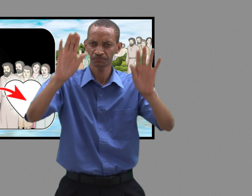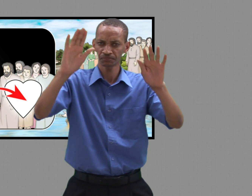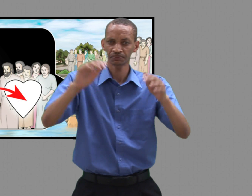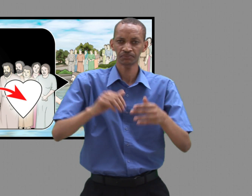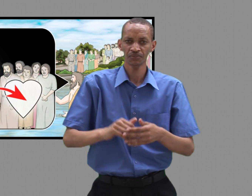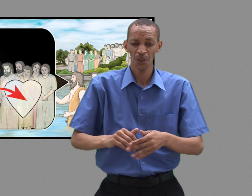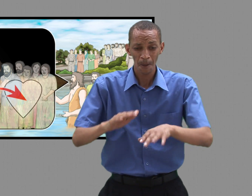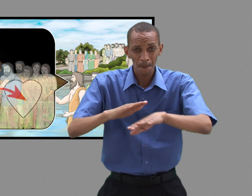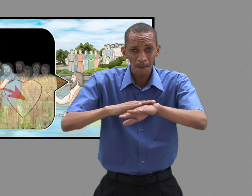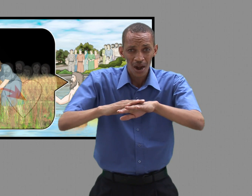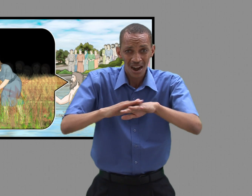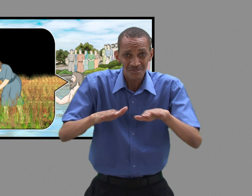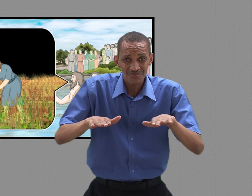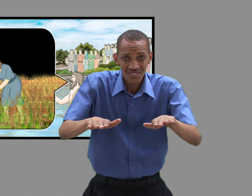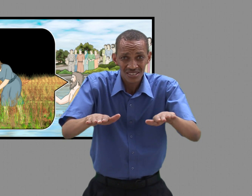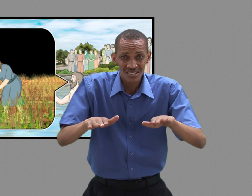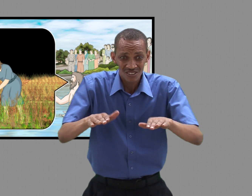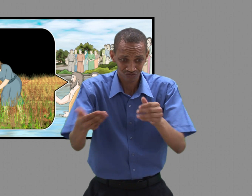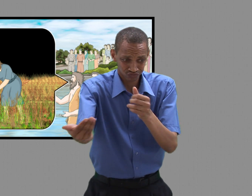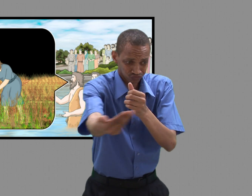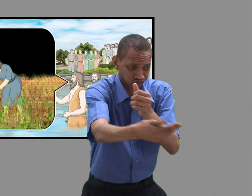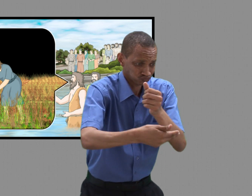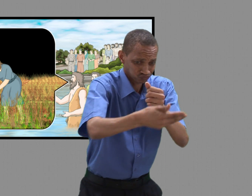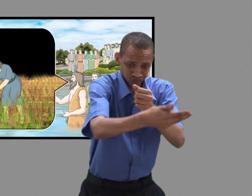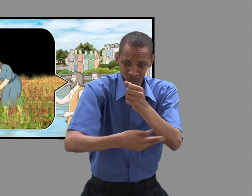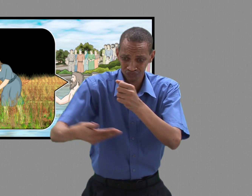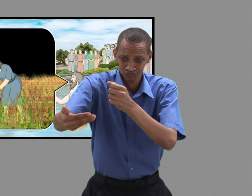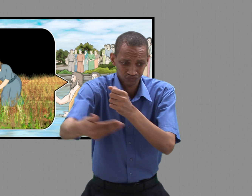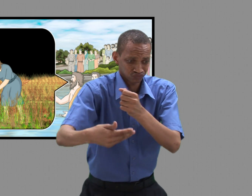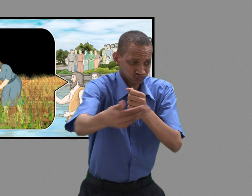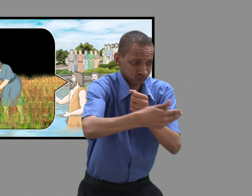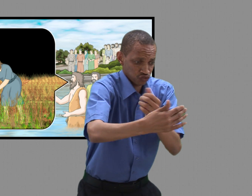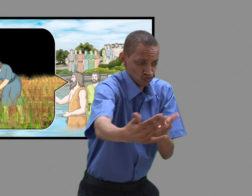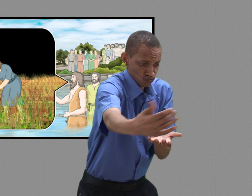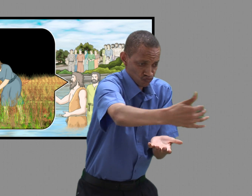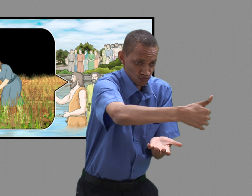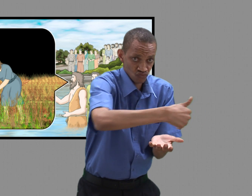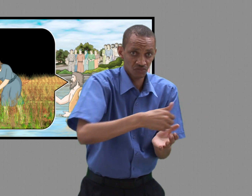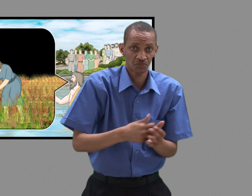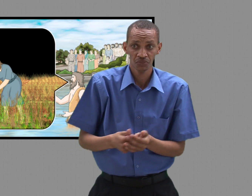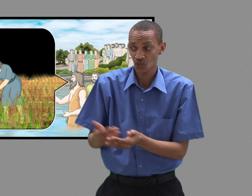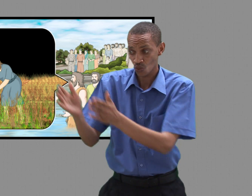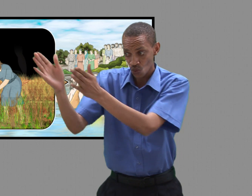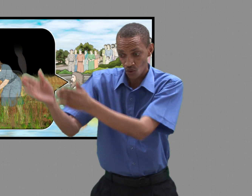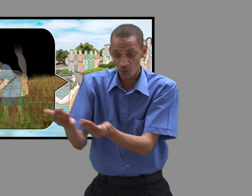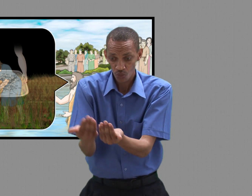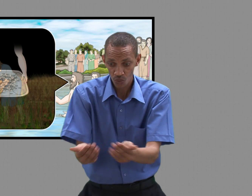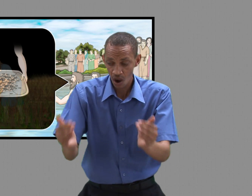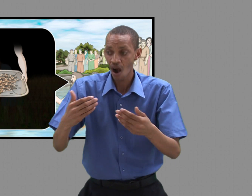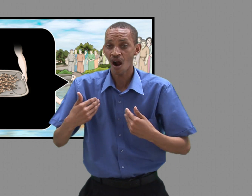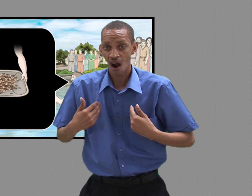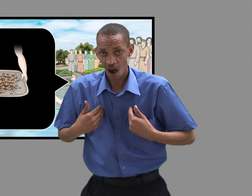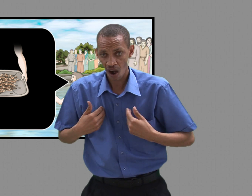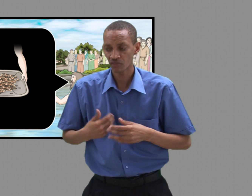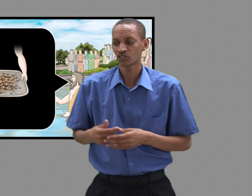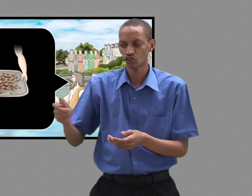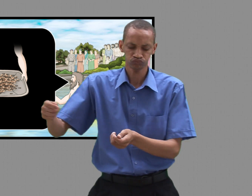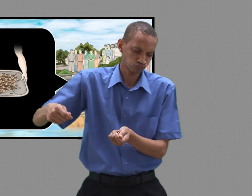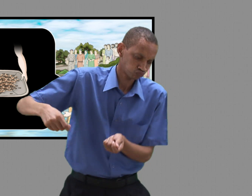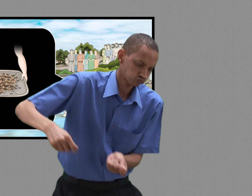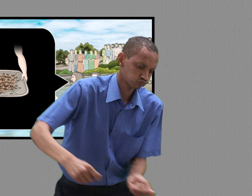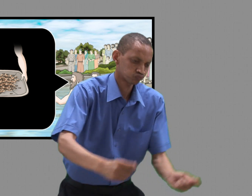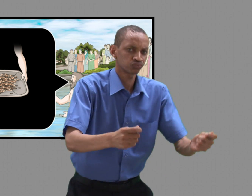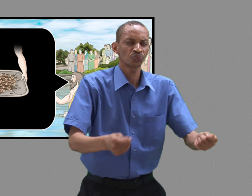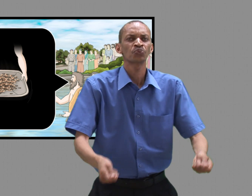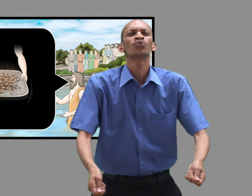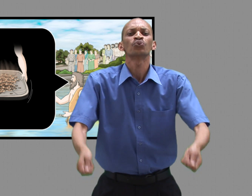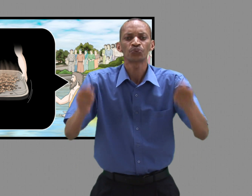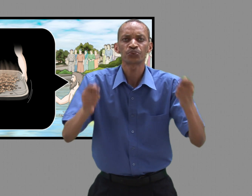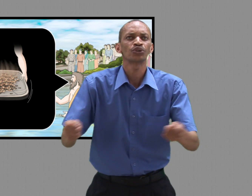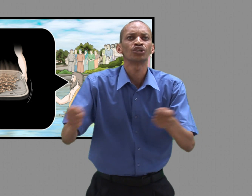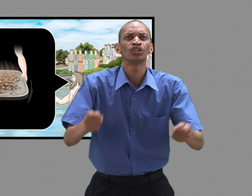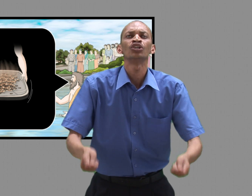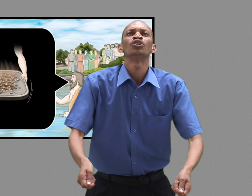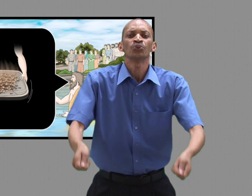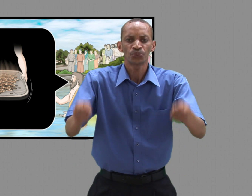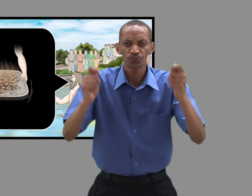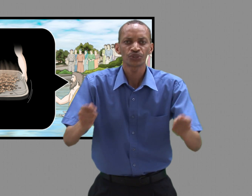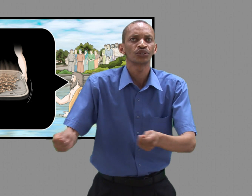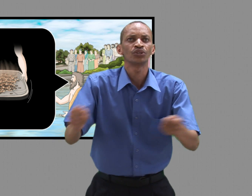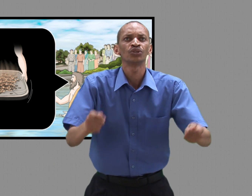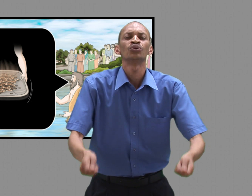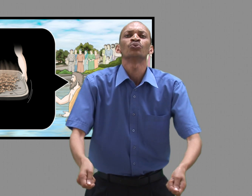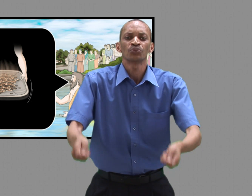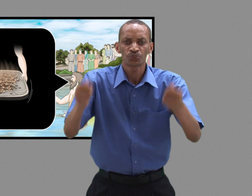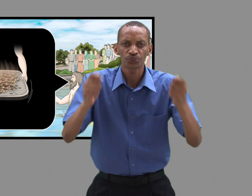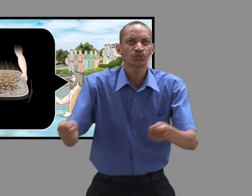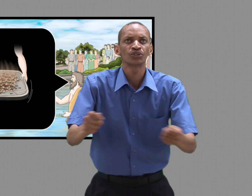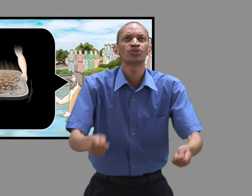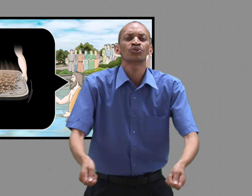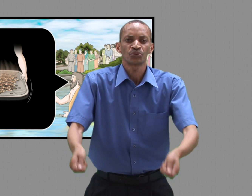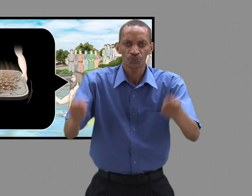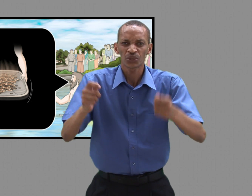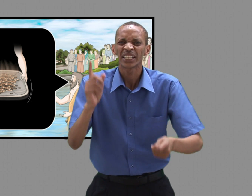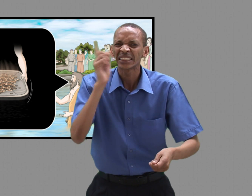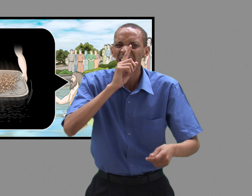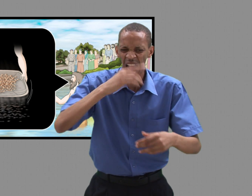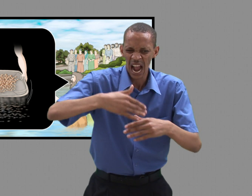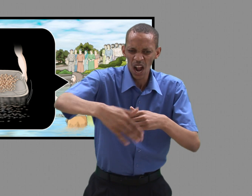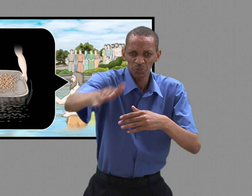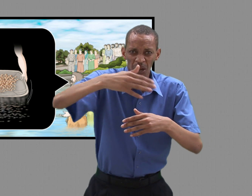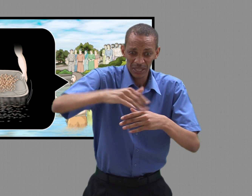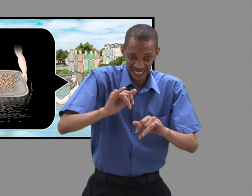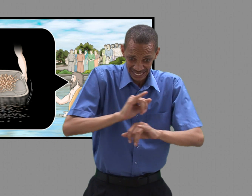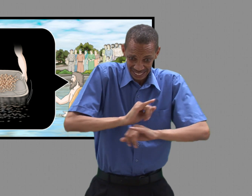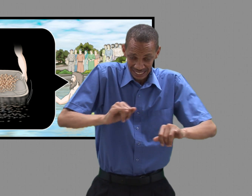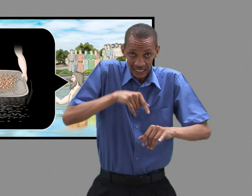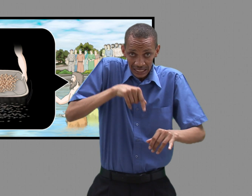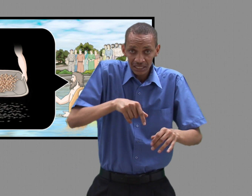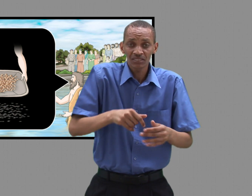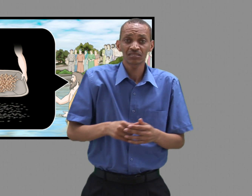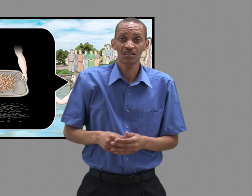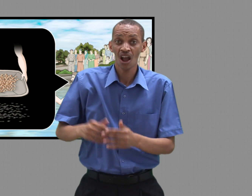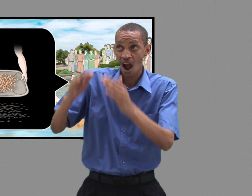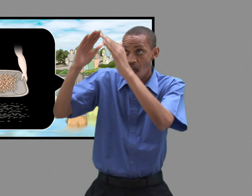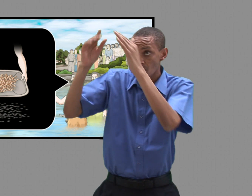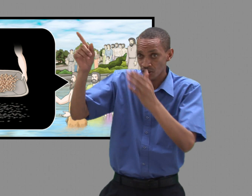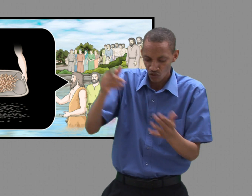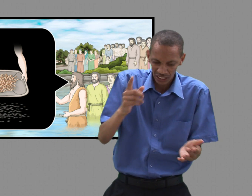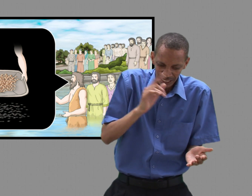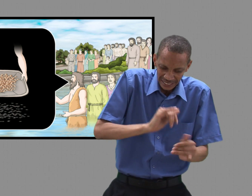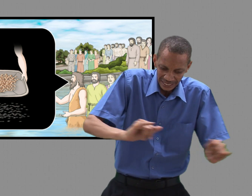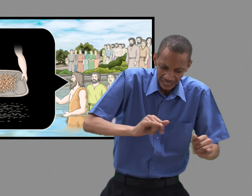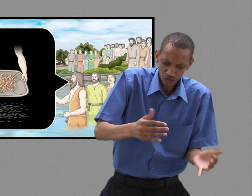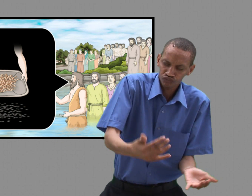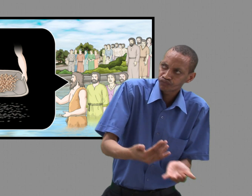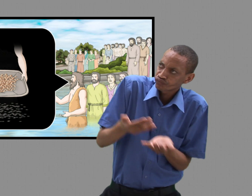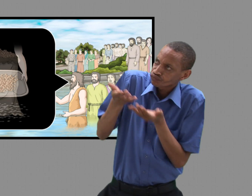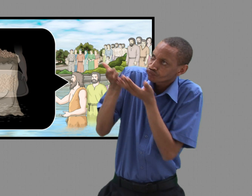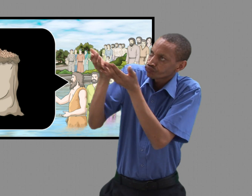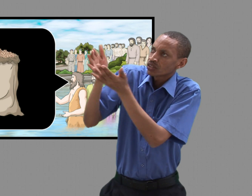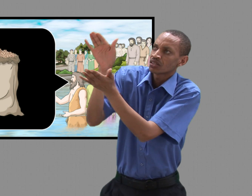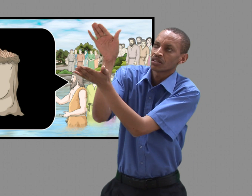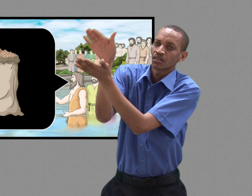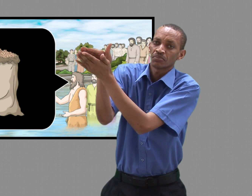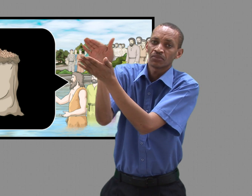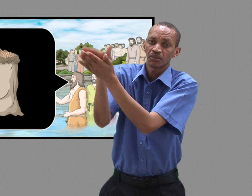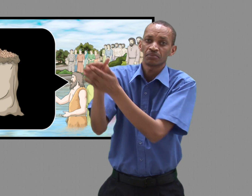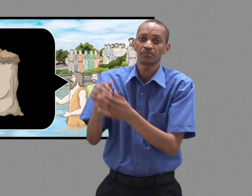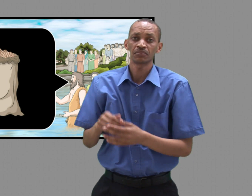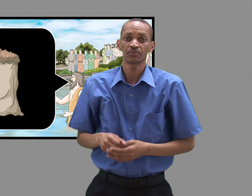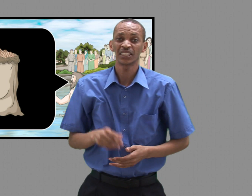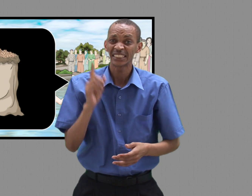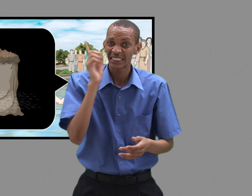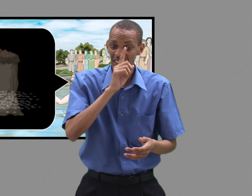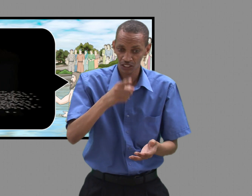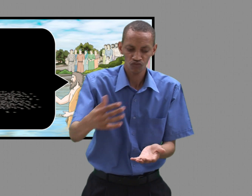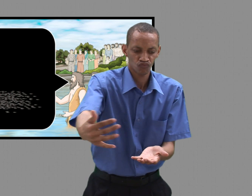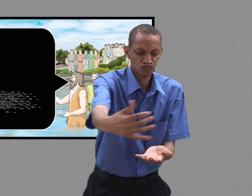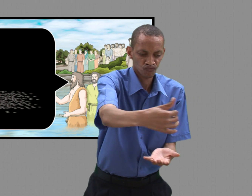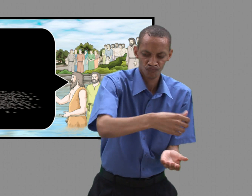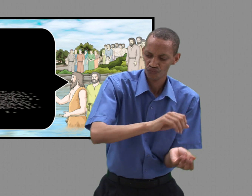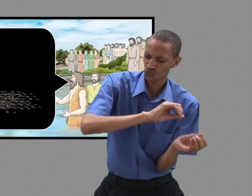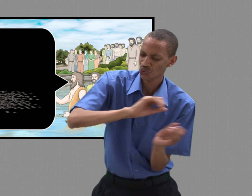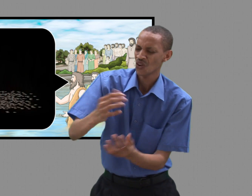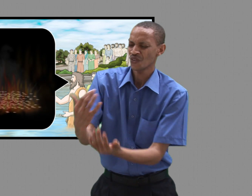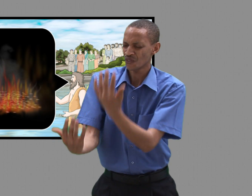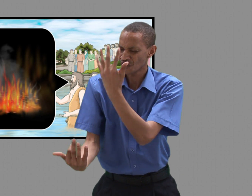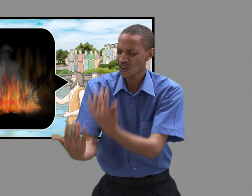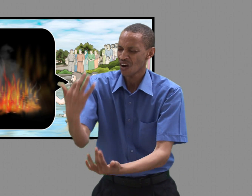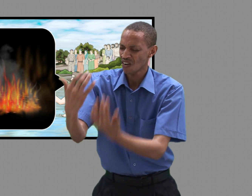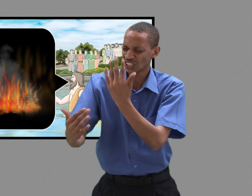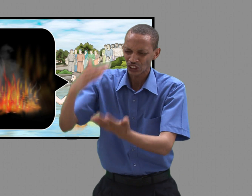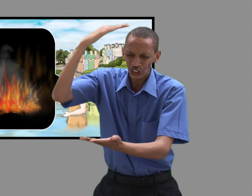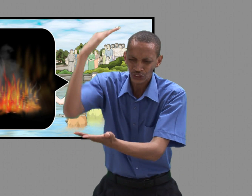His winnowing fork is in His hand to clear His threshing floor and to gather His wheat into the barn;